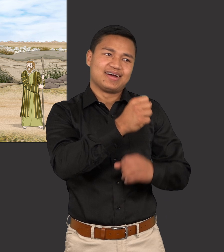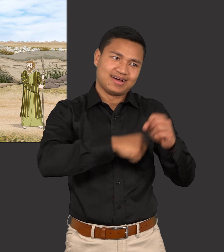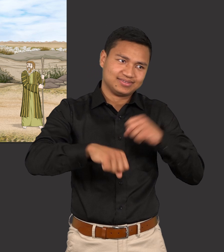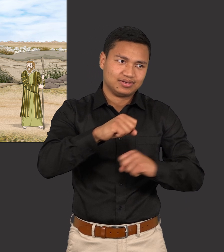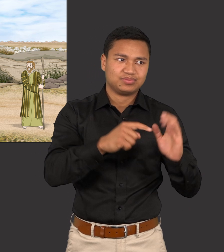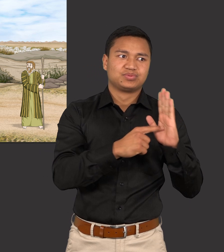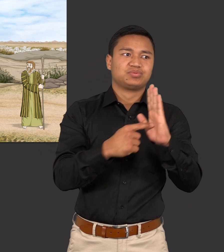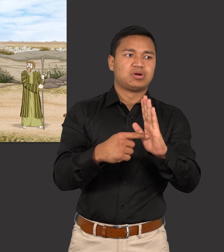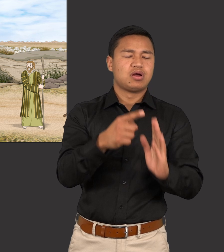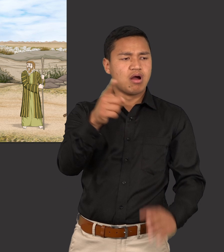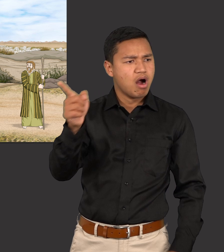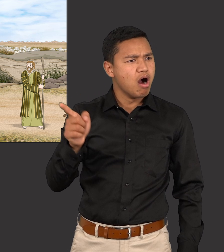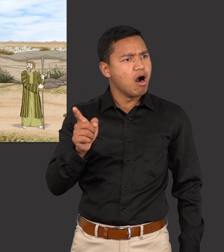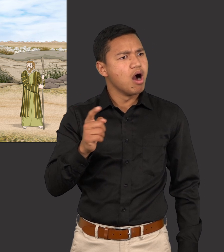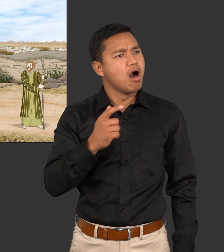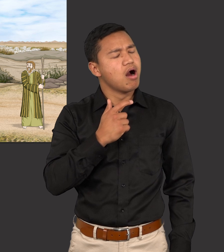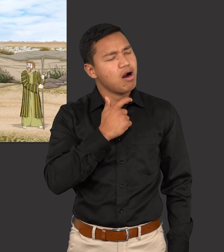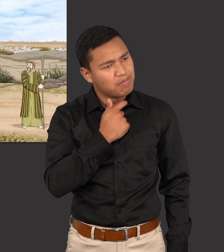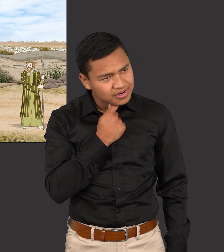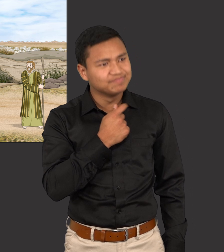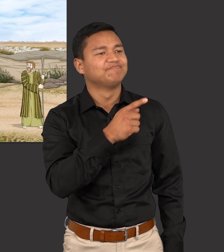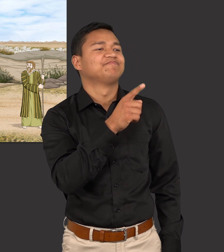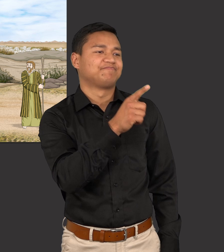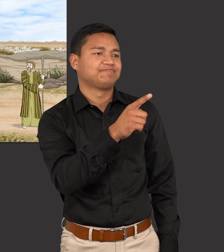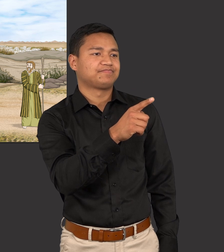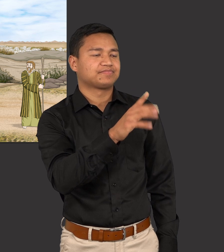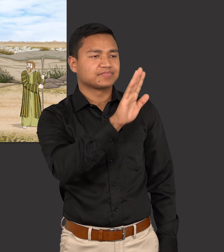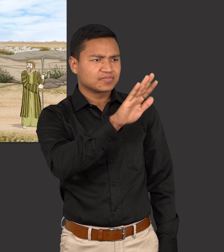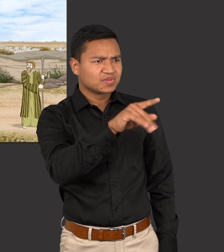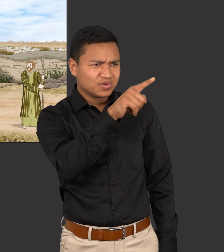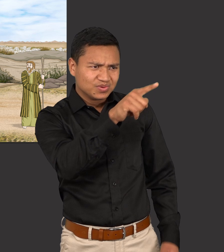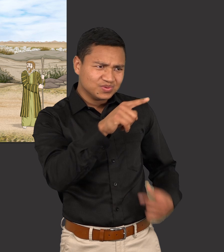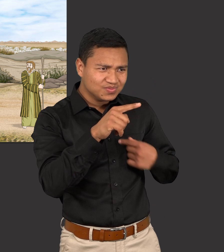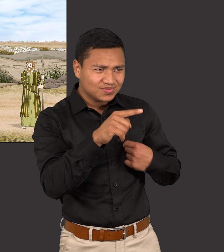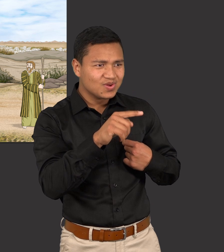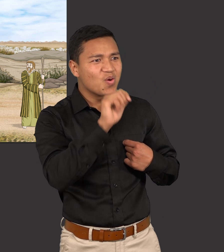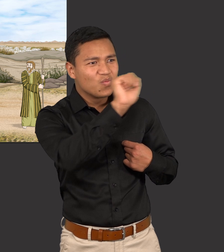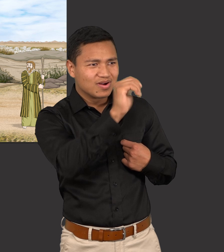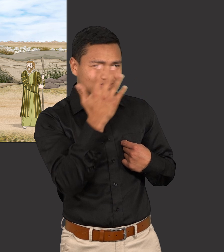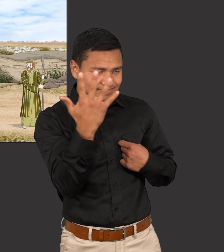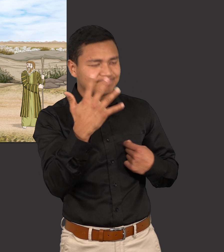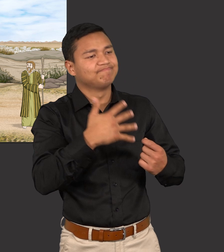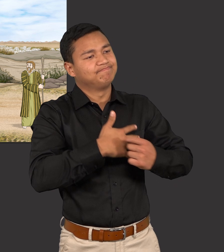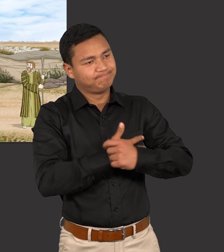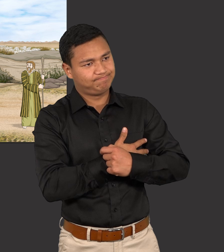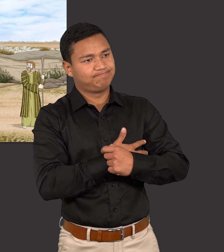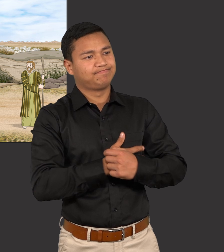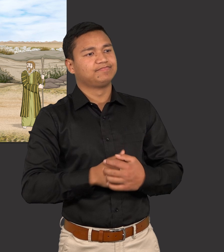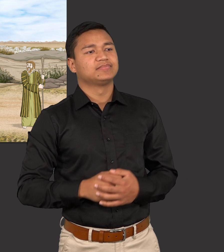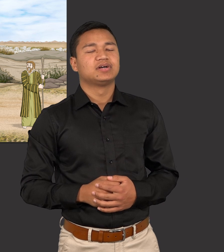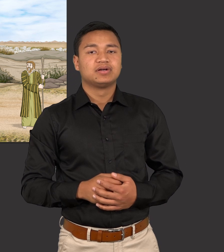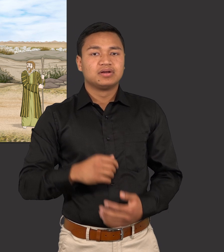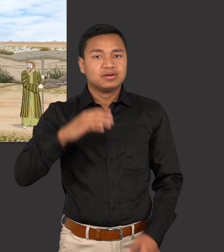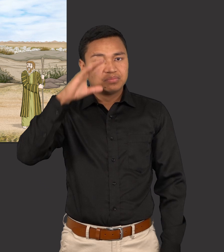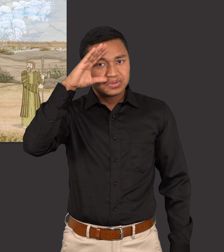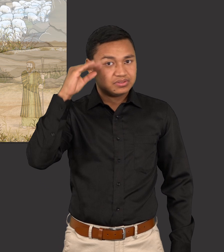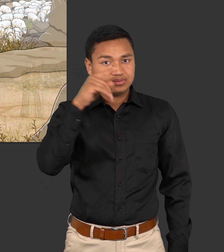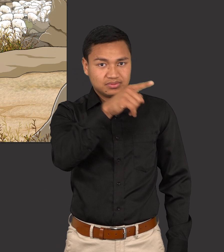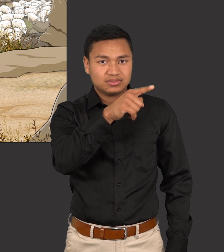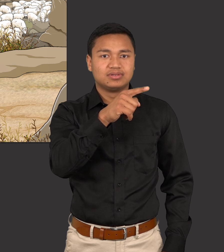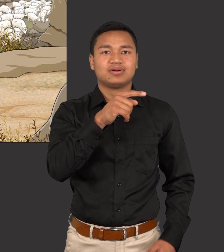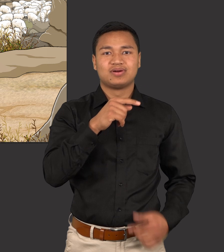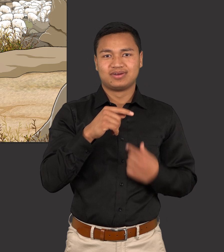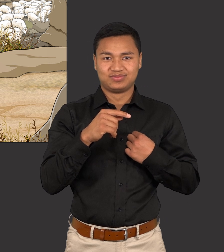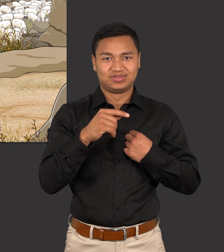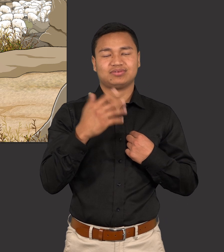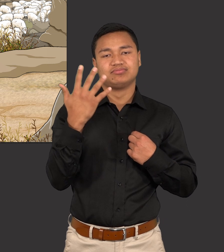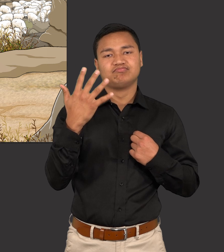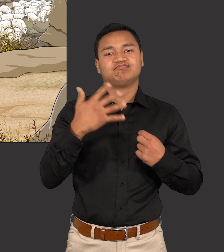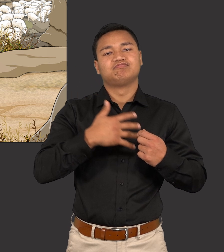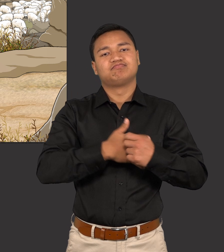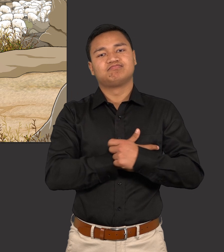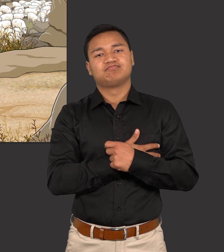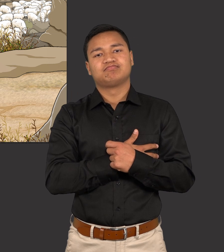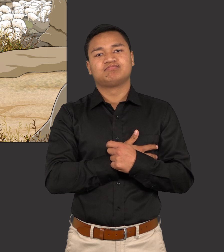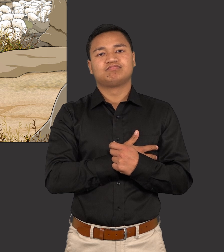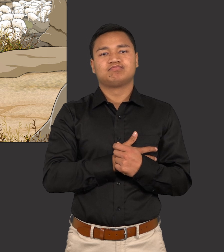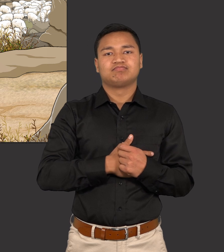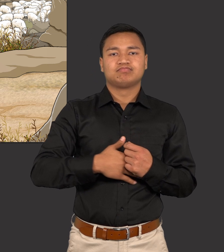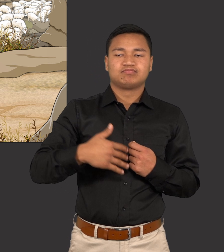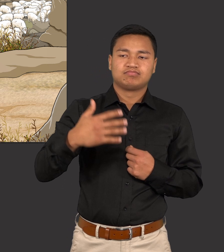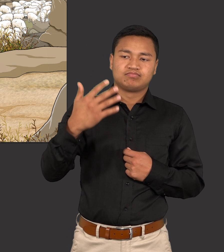Furthermore, the LORD said to Moses, “Put your hand inside your cloak.”